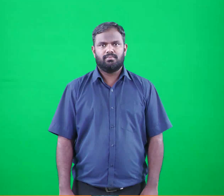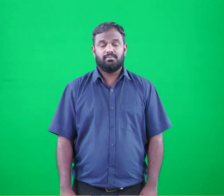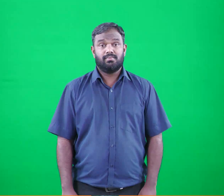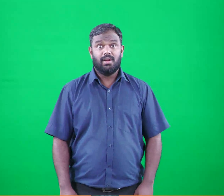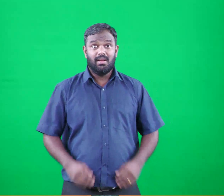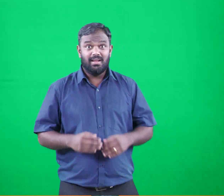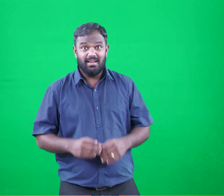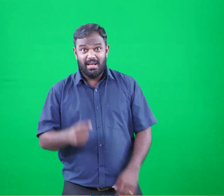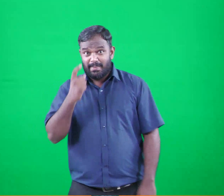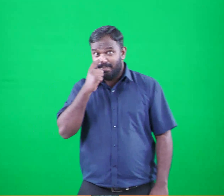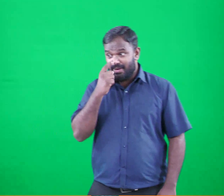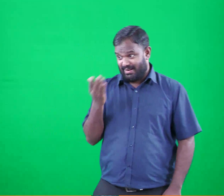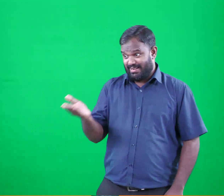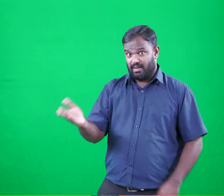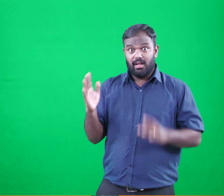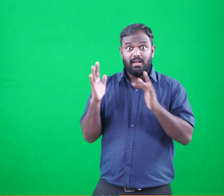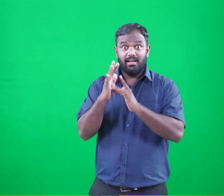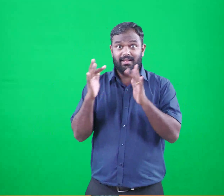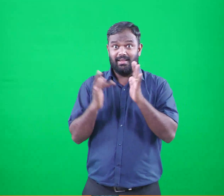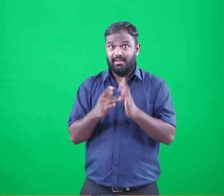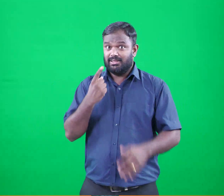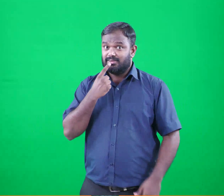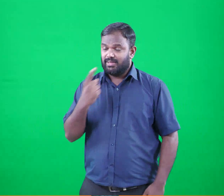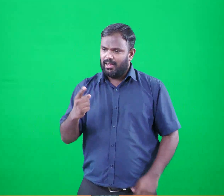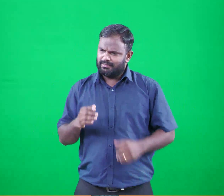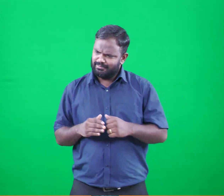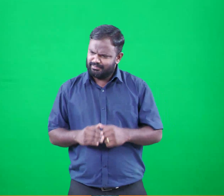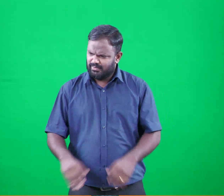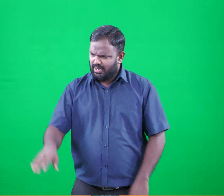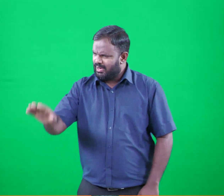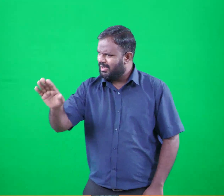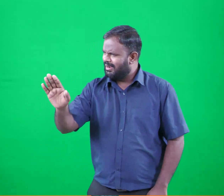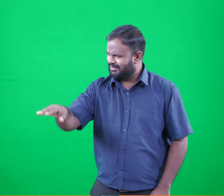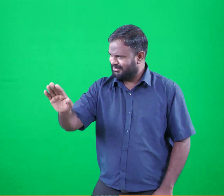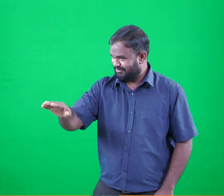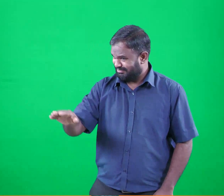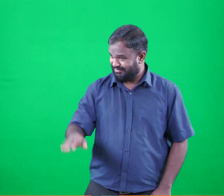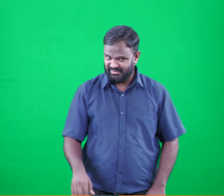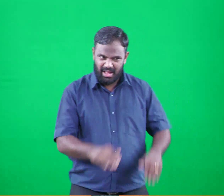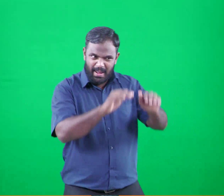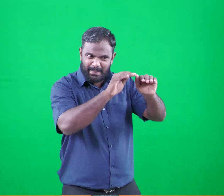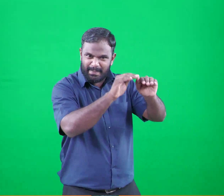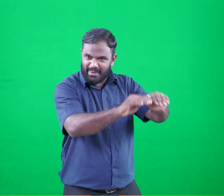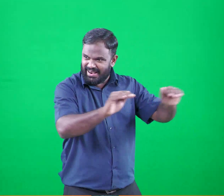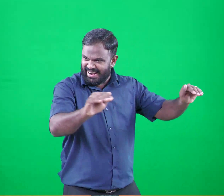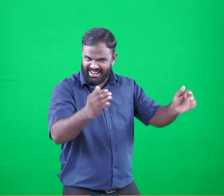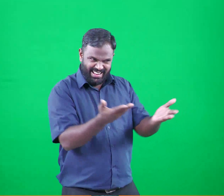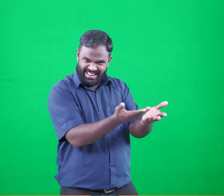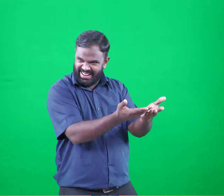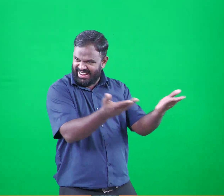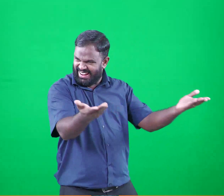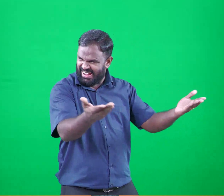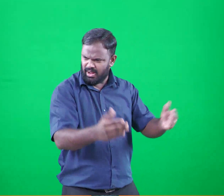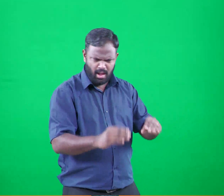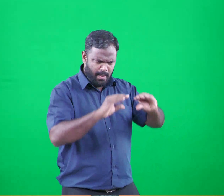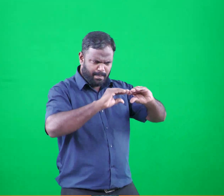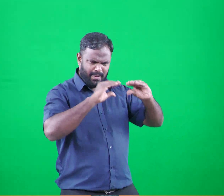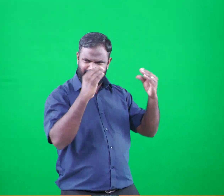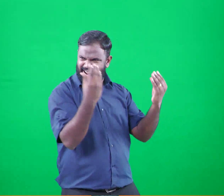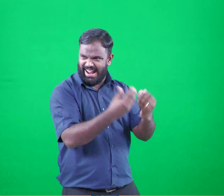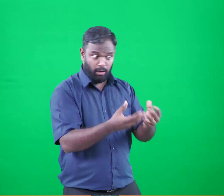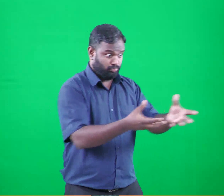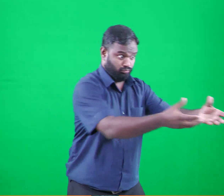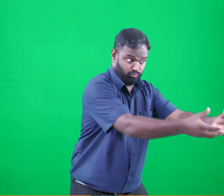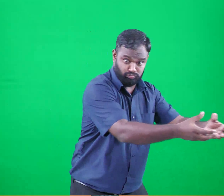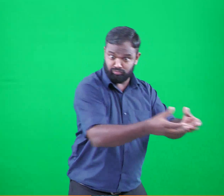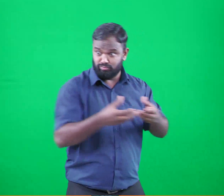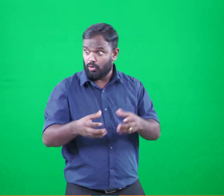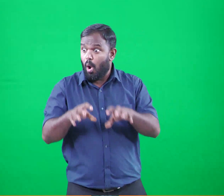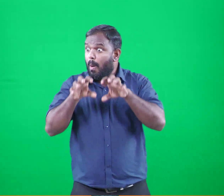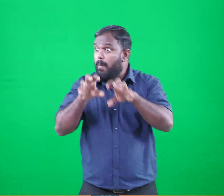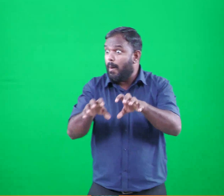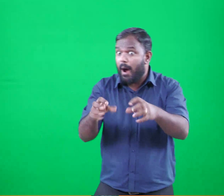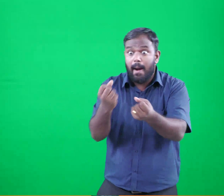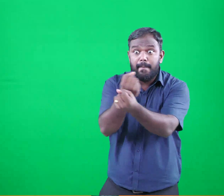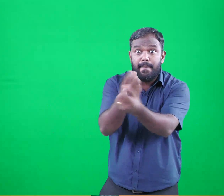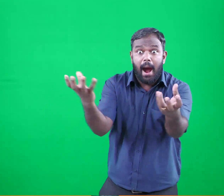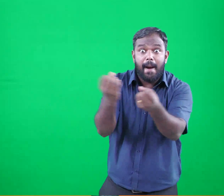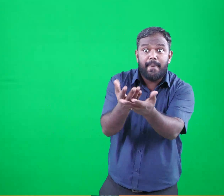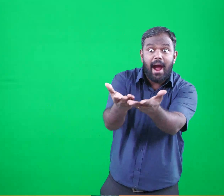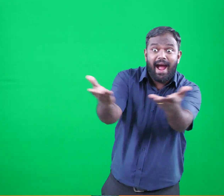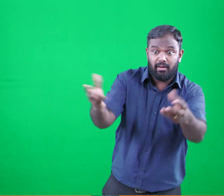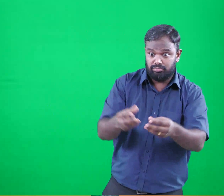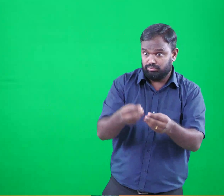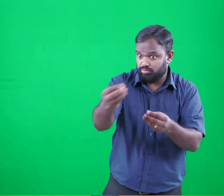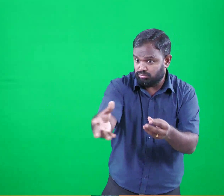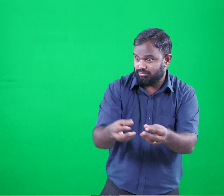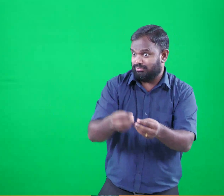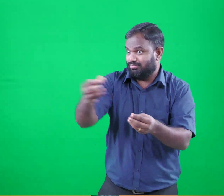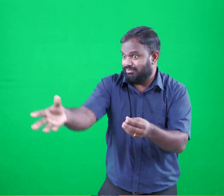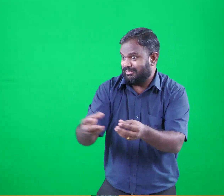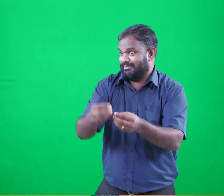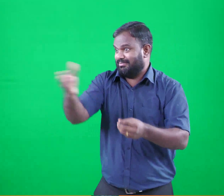"First let the children have their fill," He said.